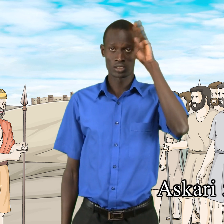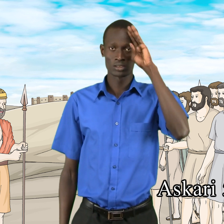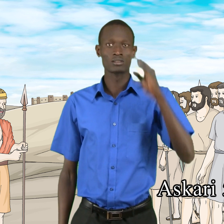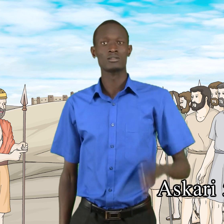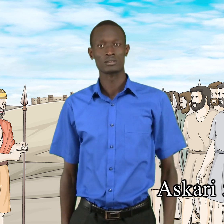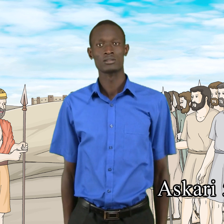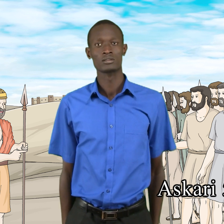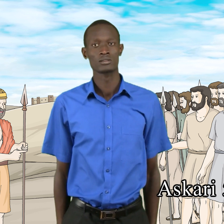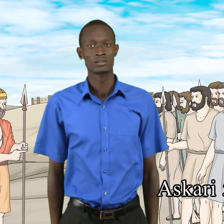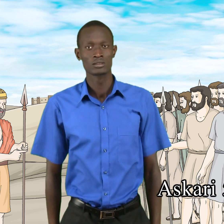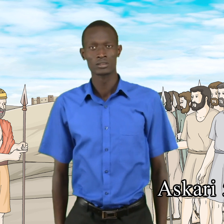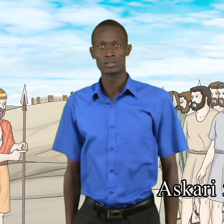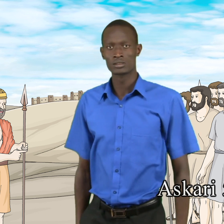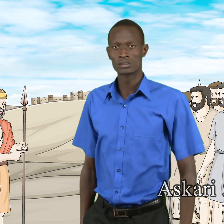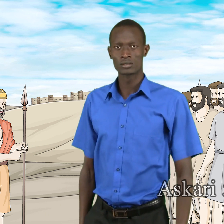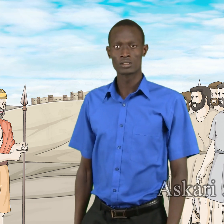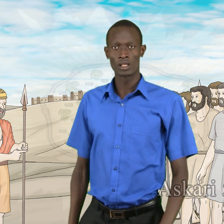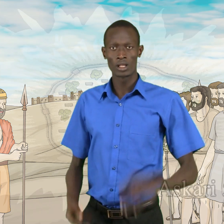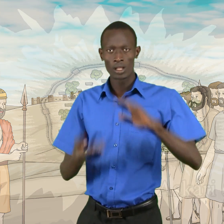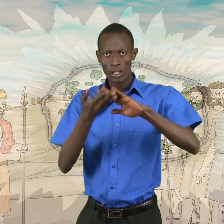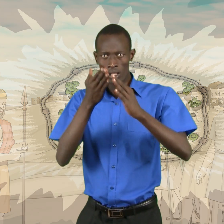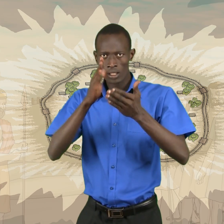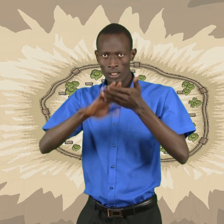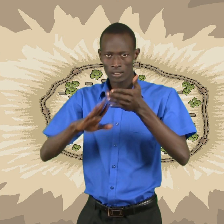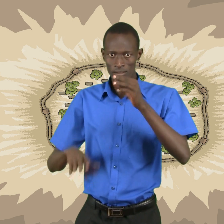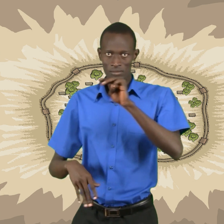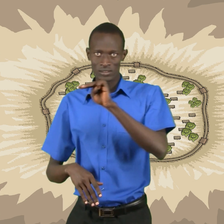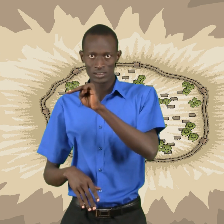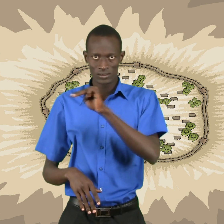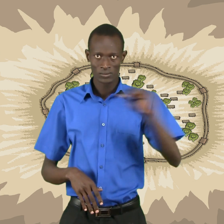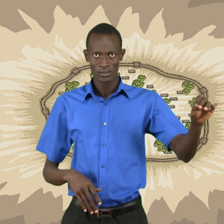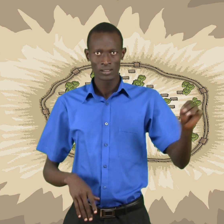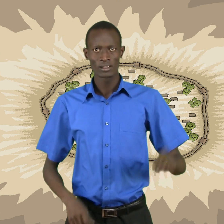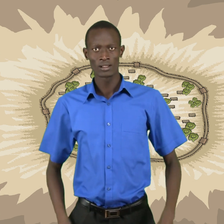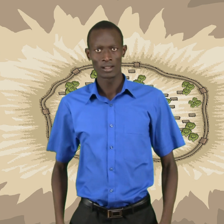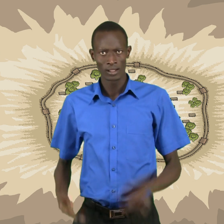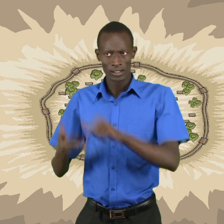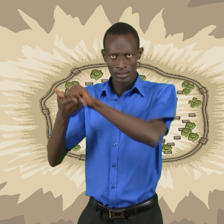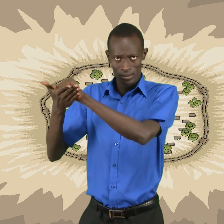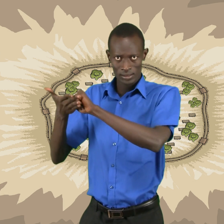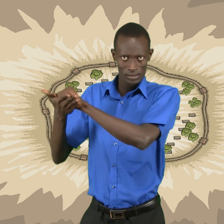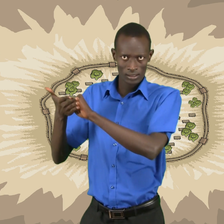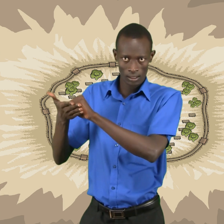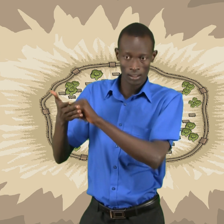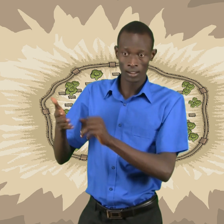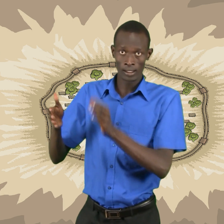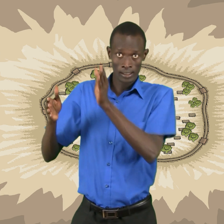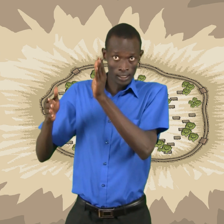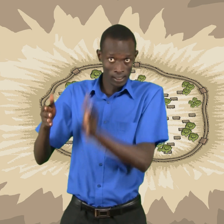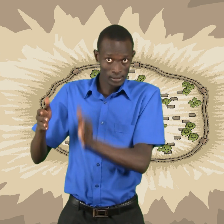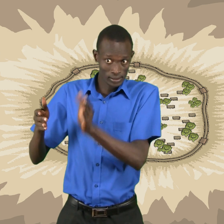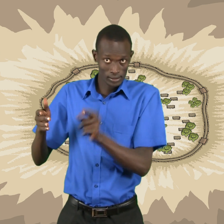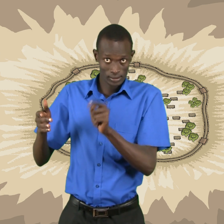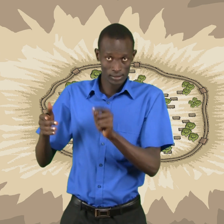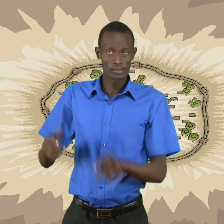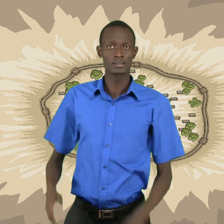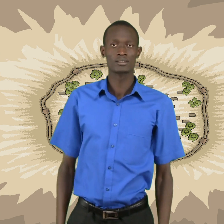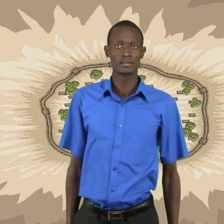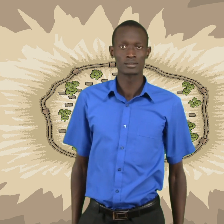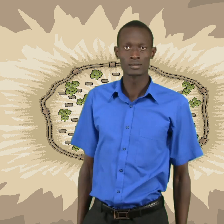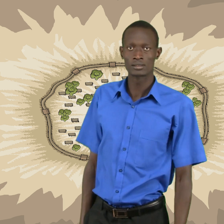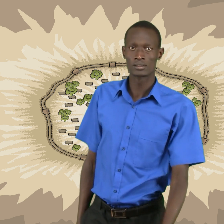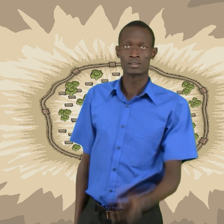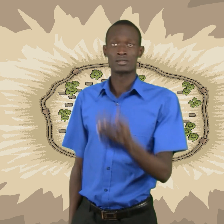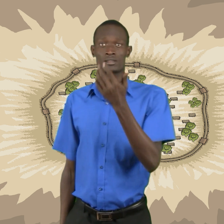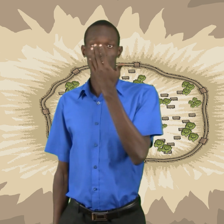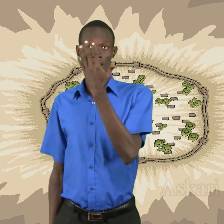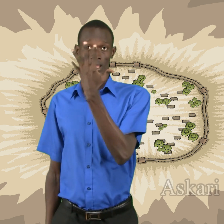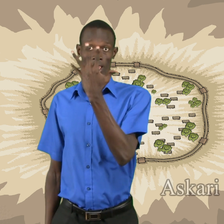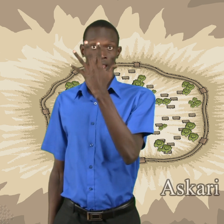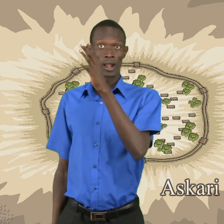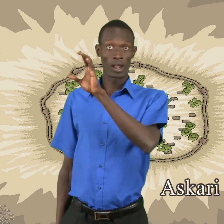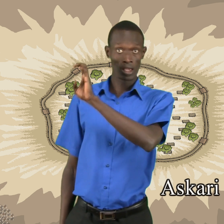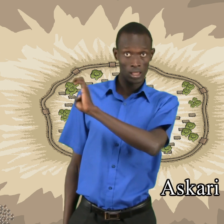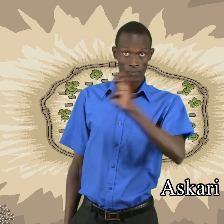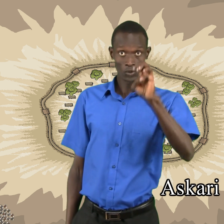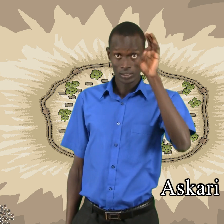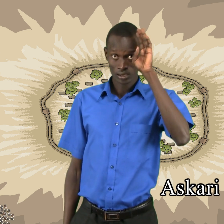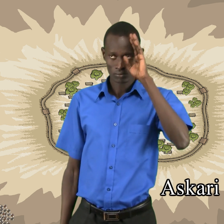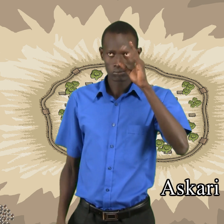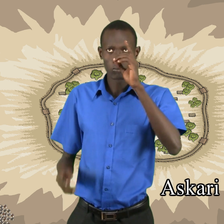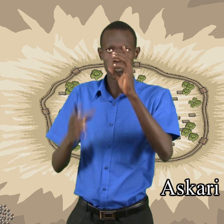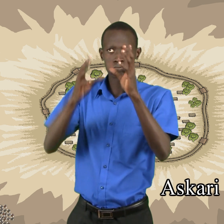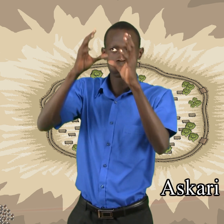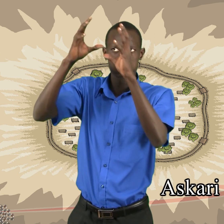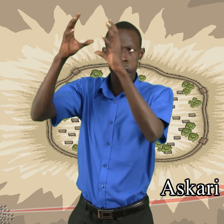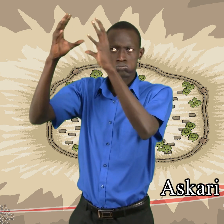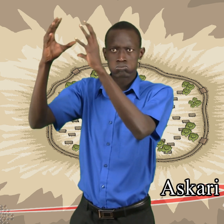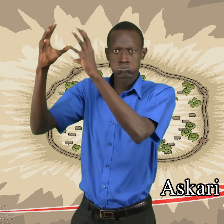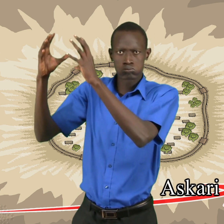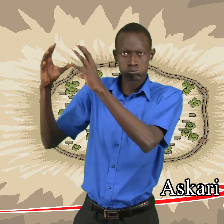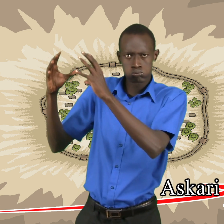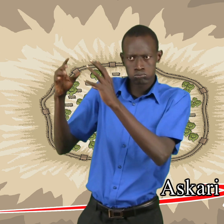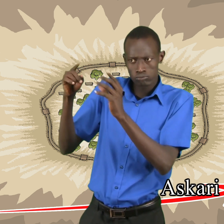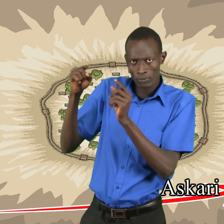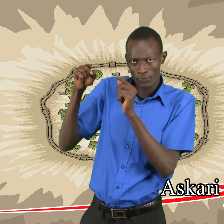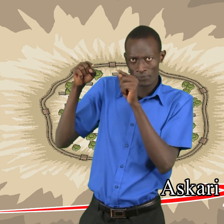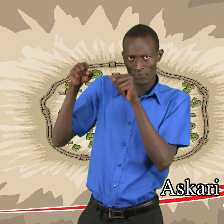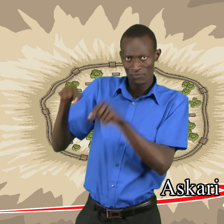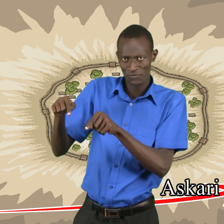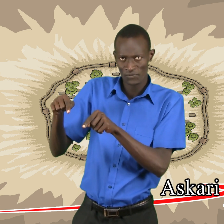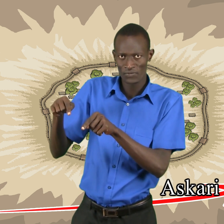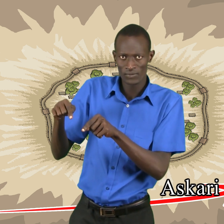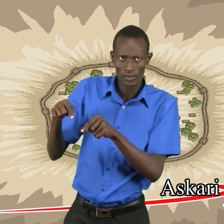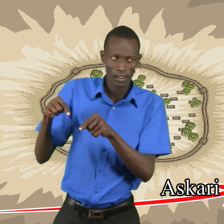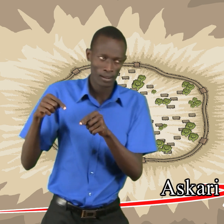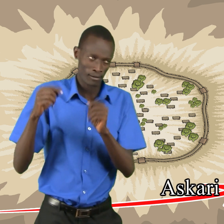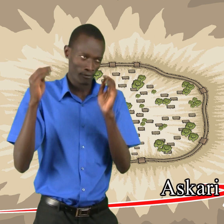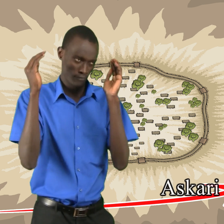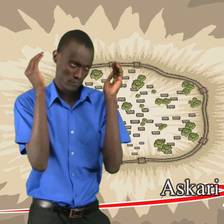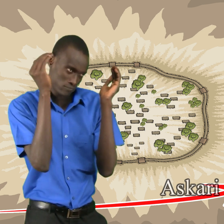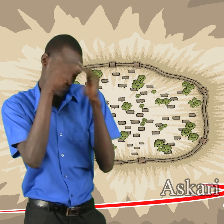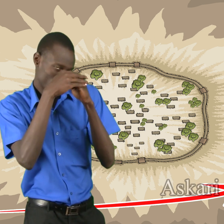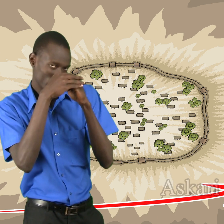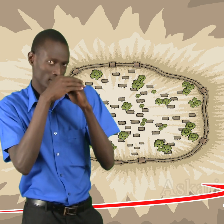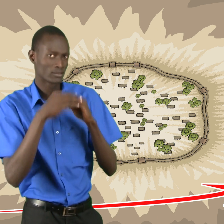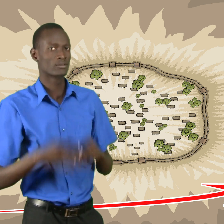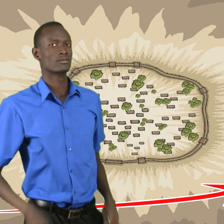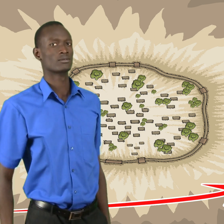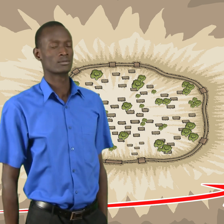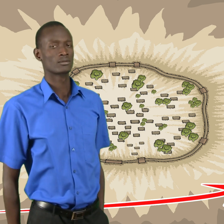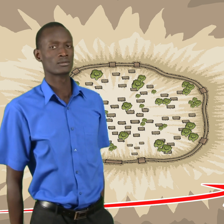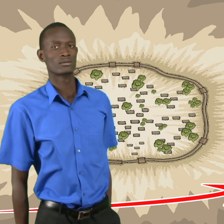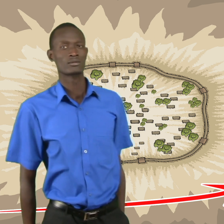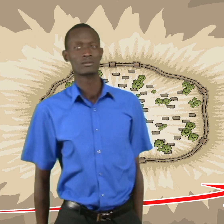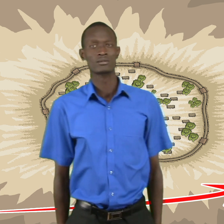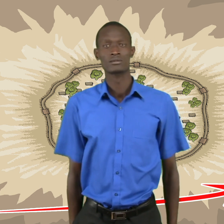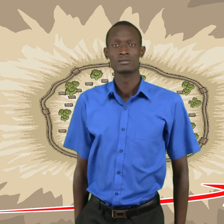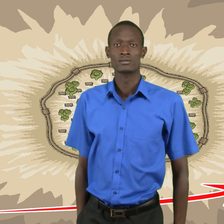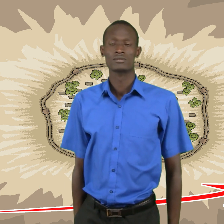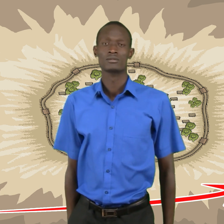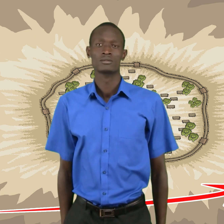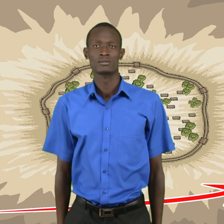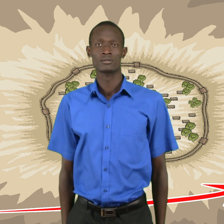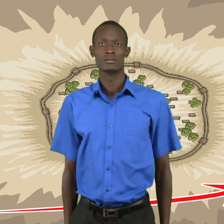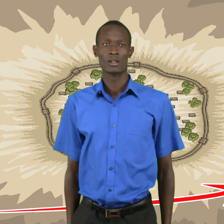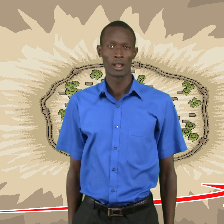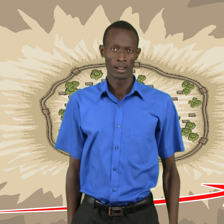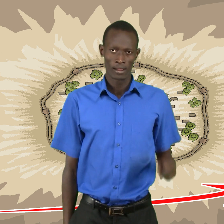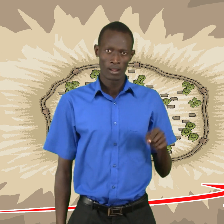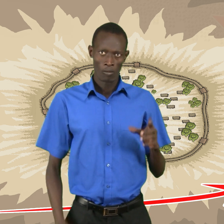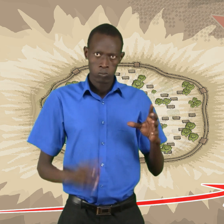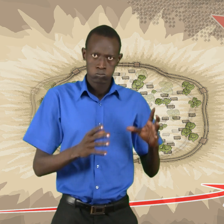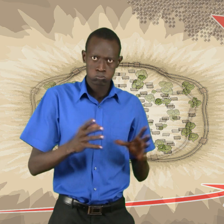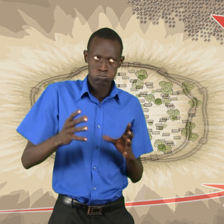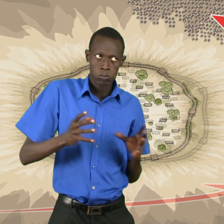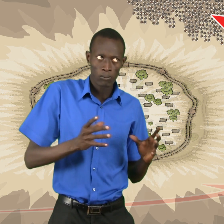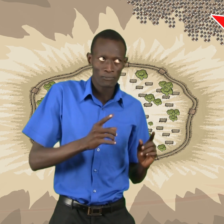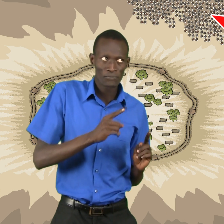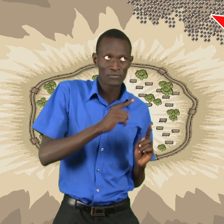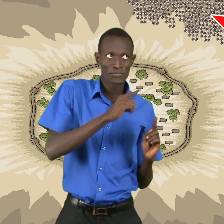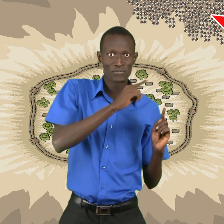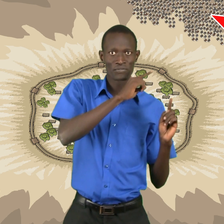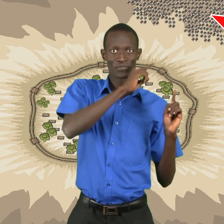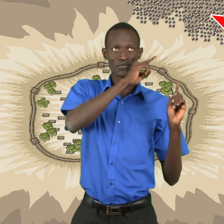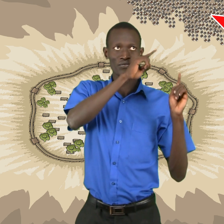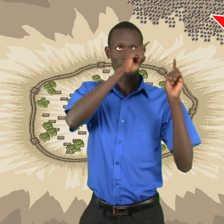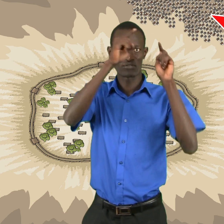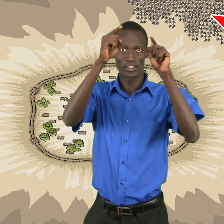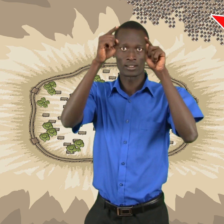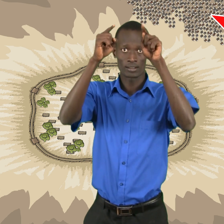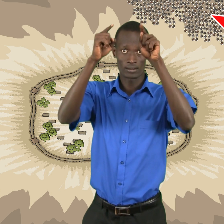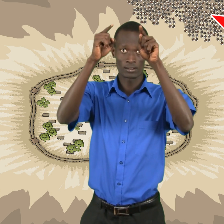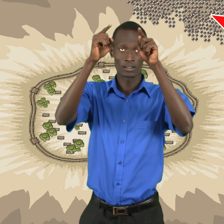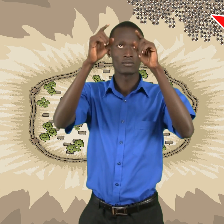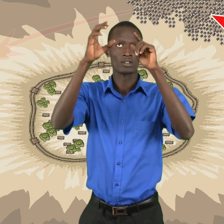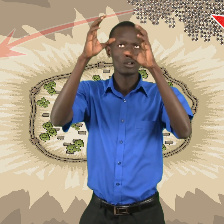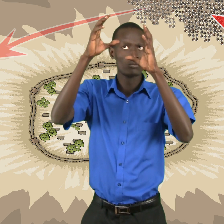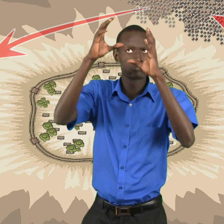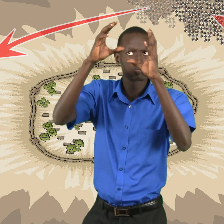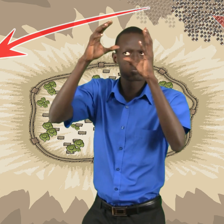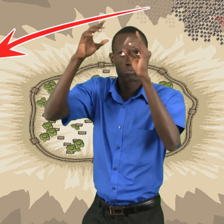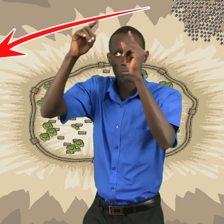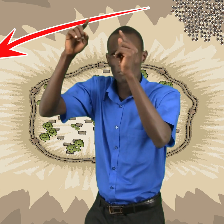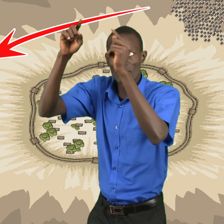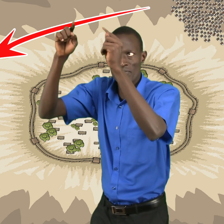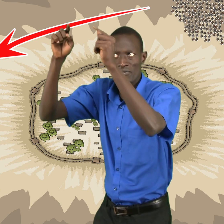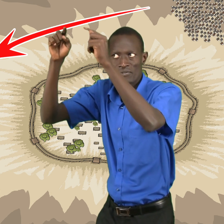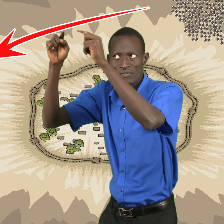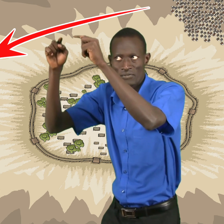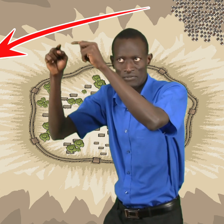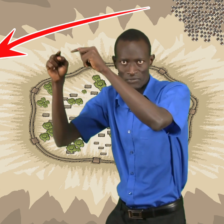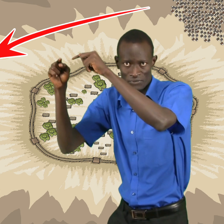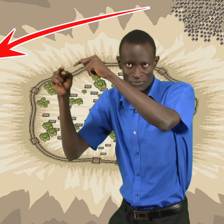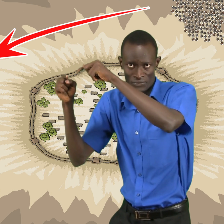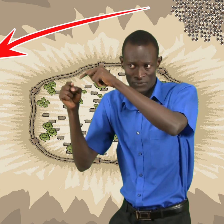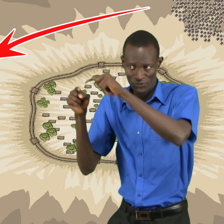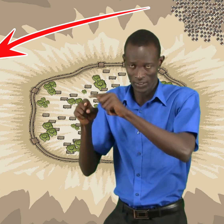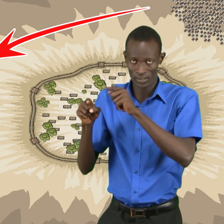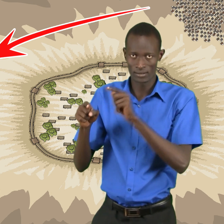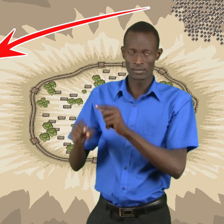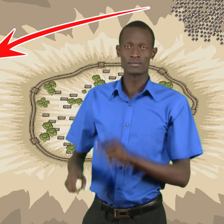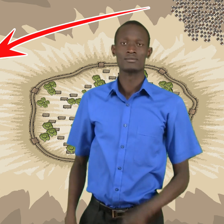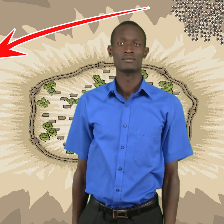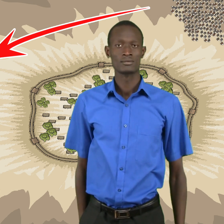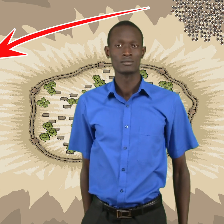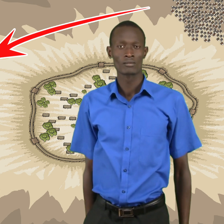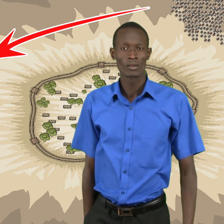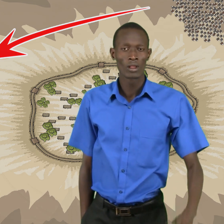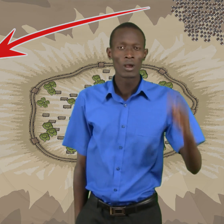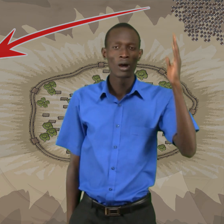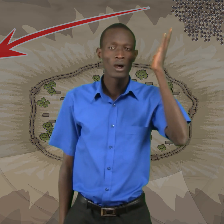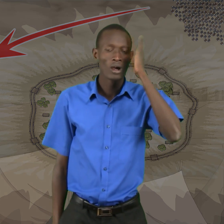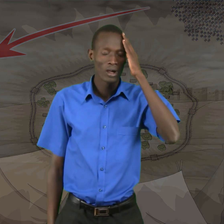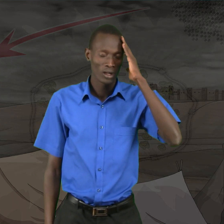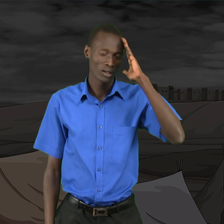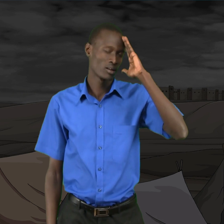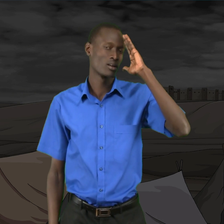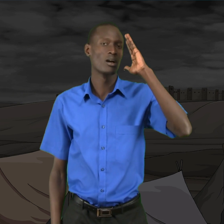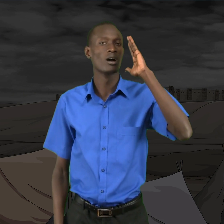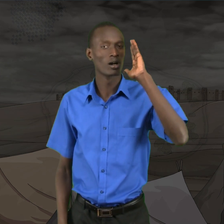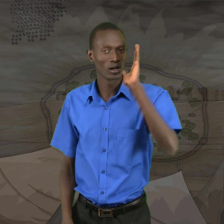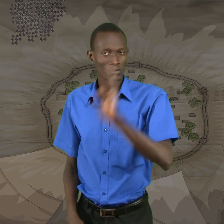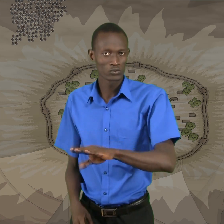So the forces were stationed with the main camp to the north of the city and the rear guard to the west of the city.